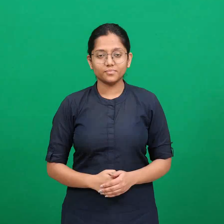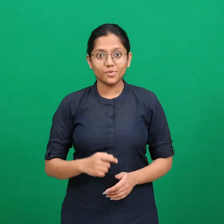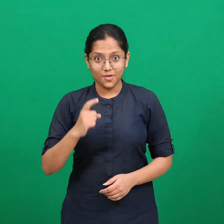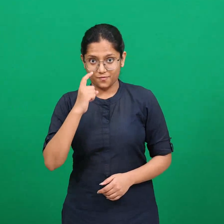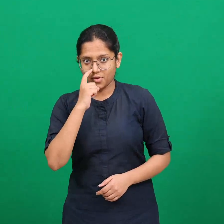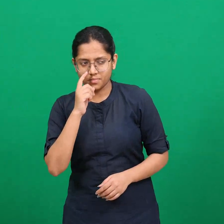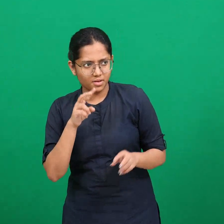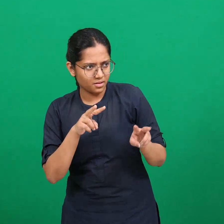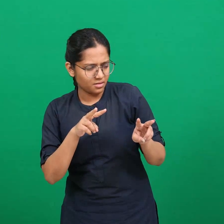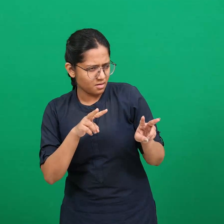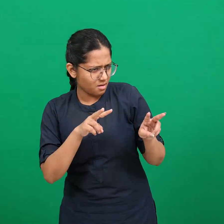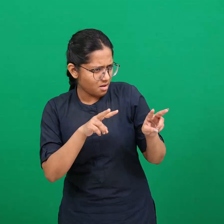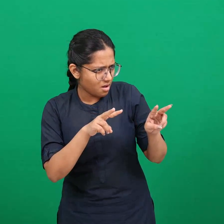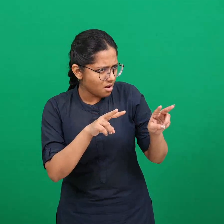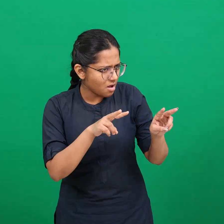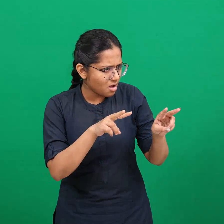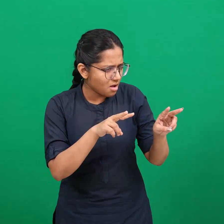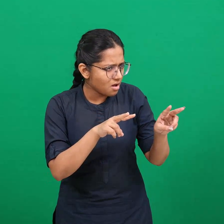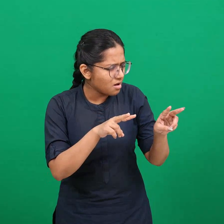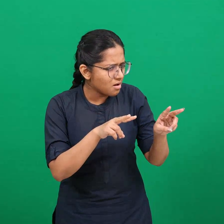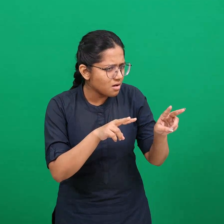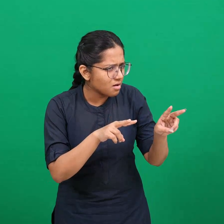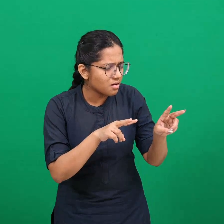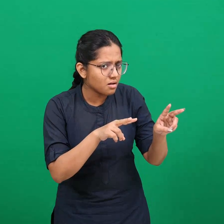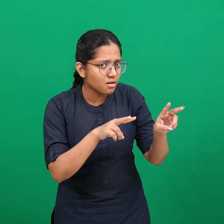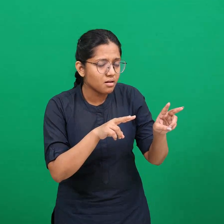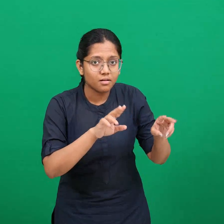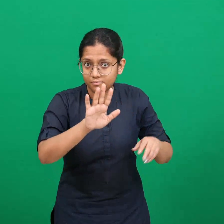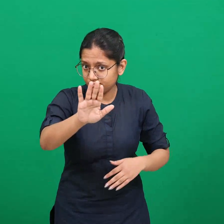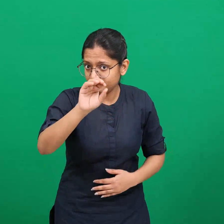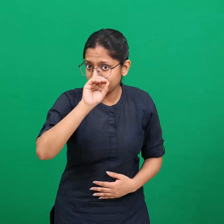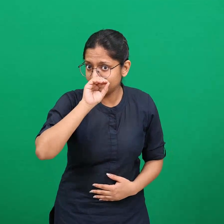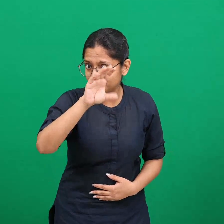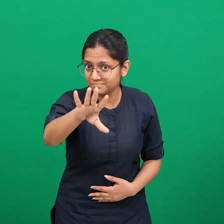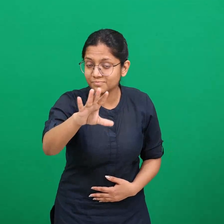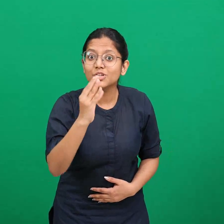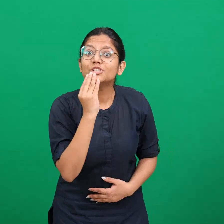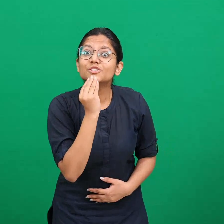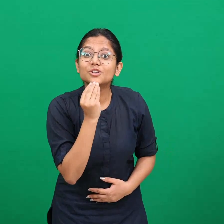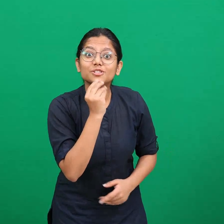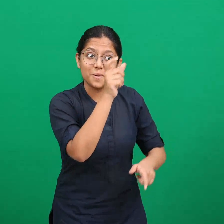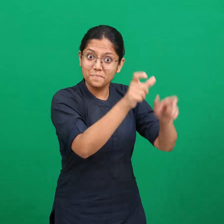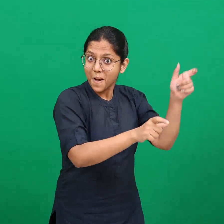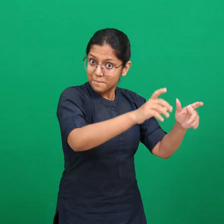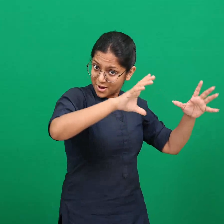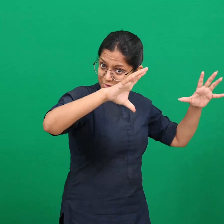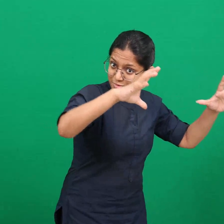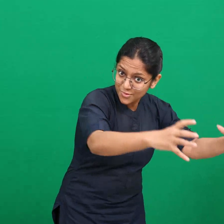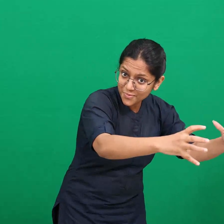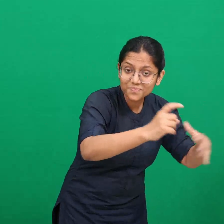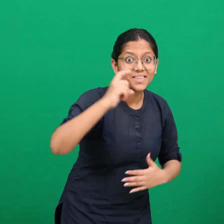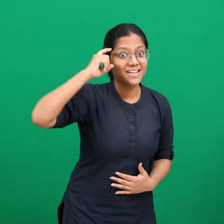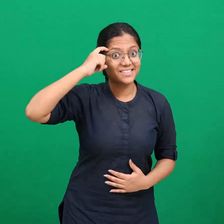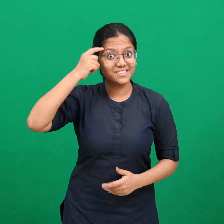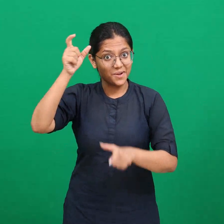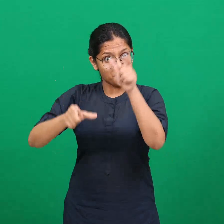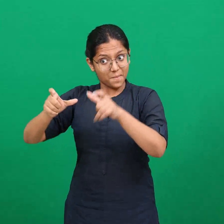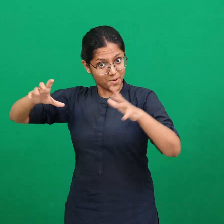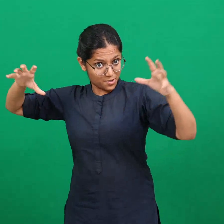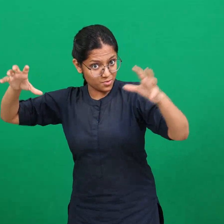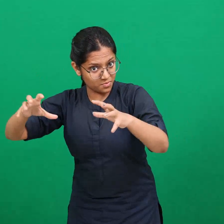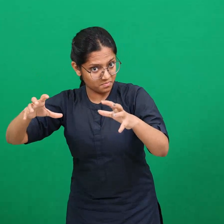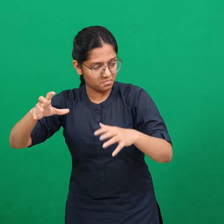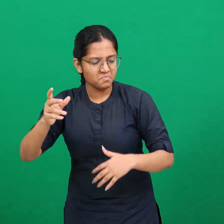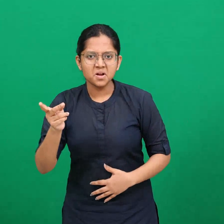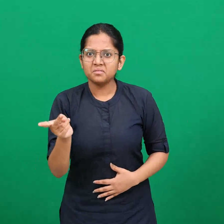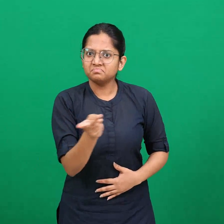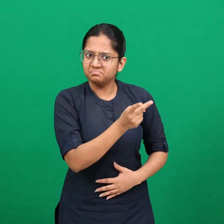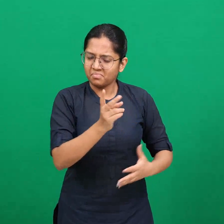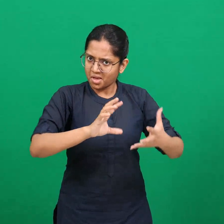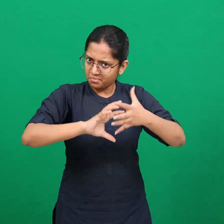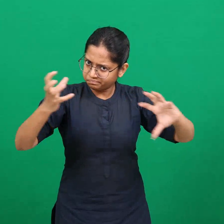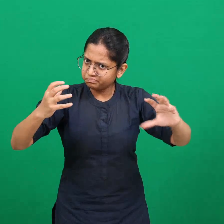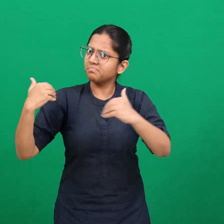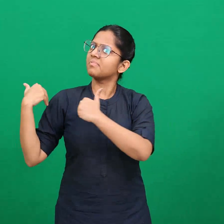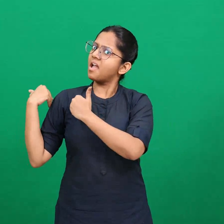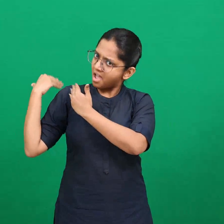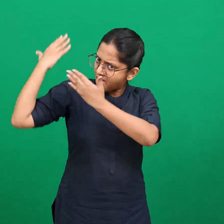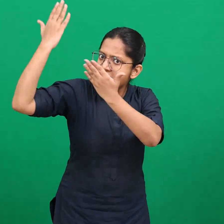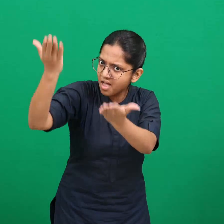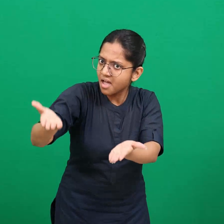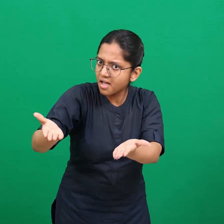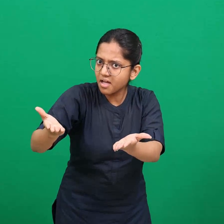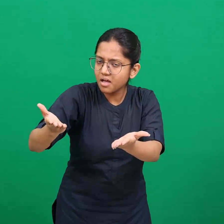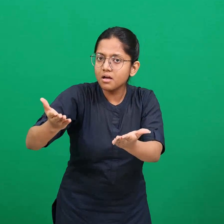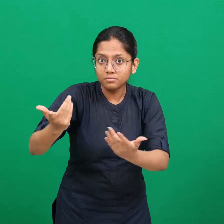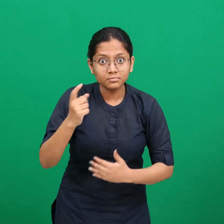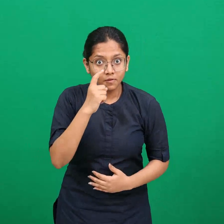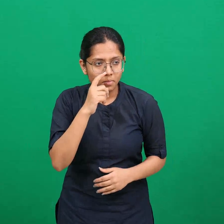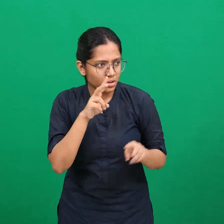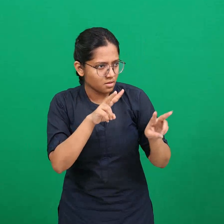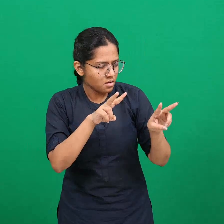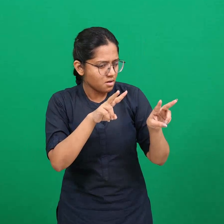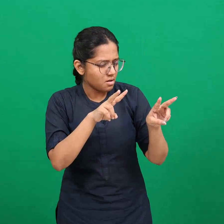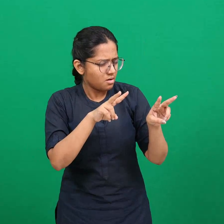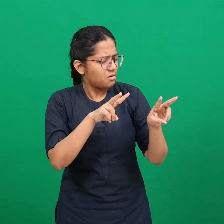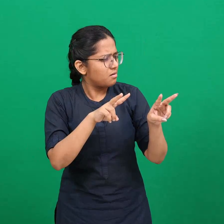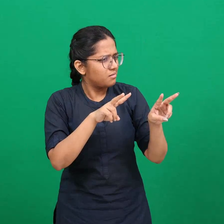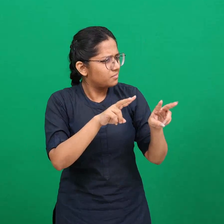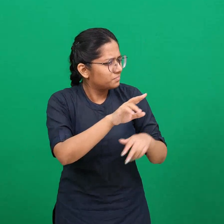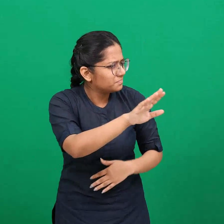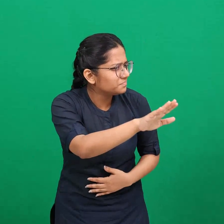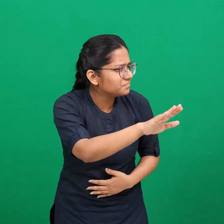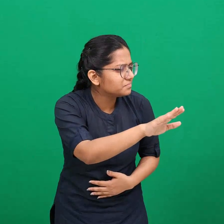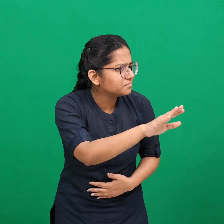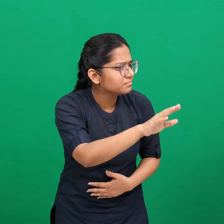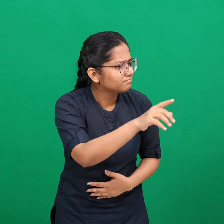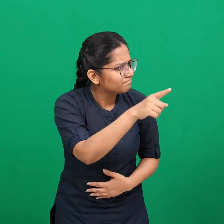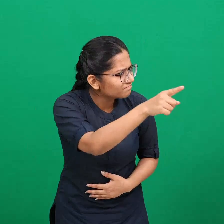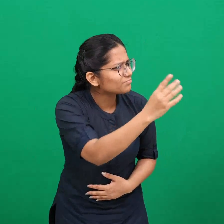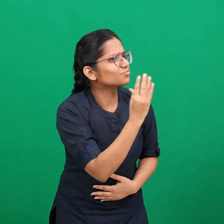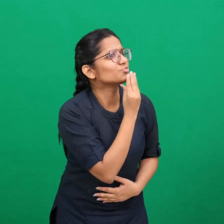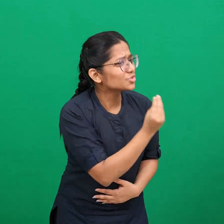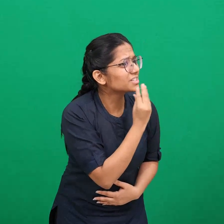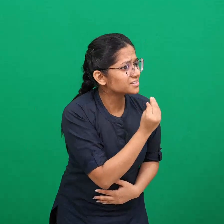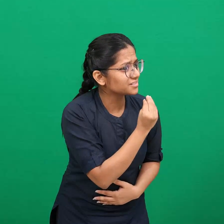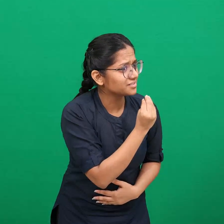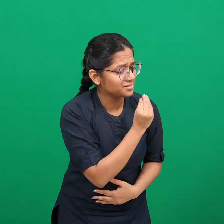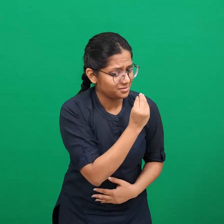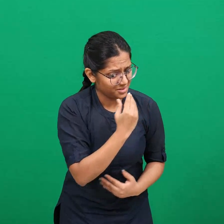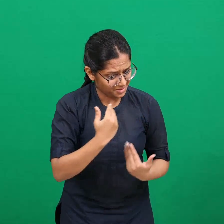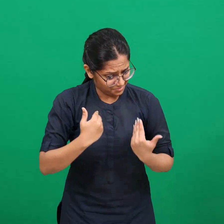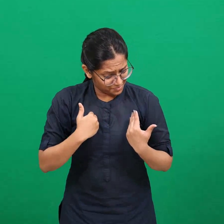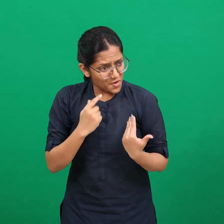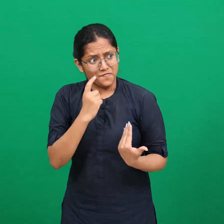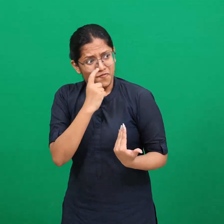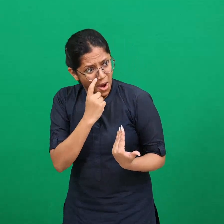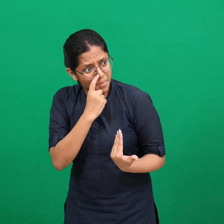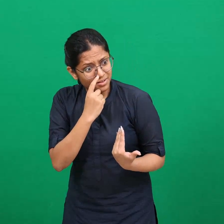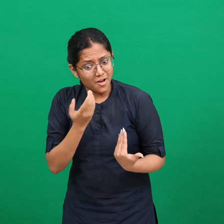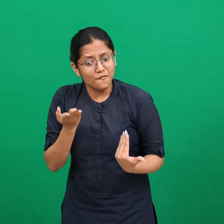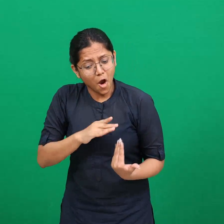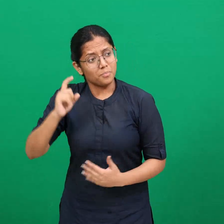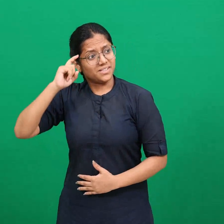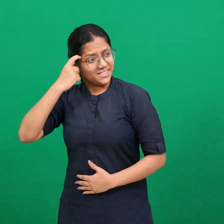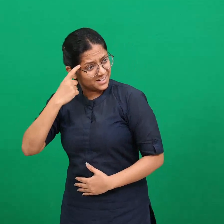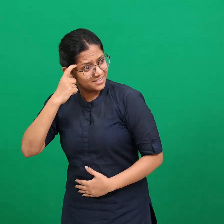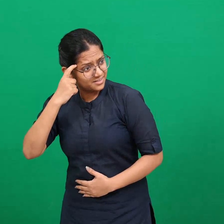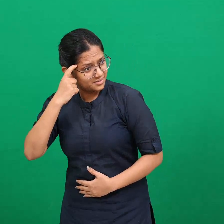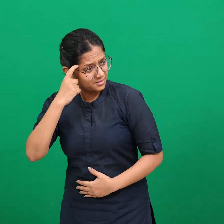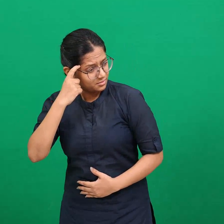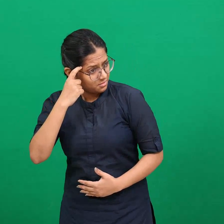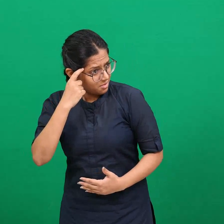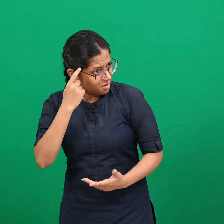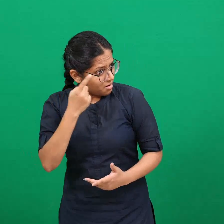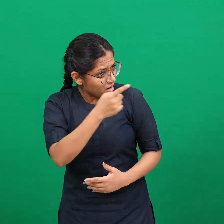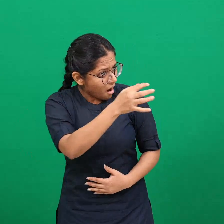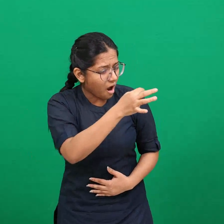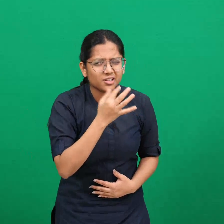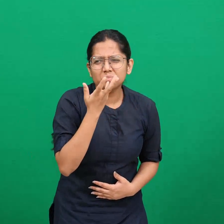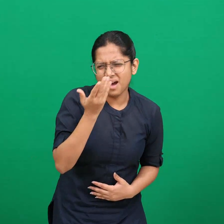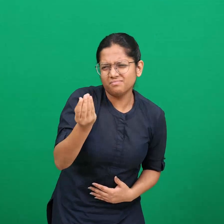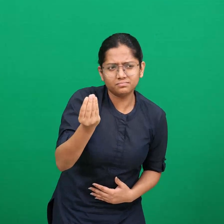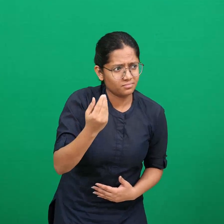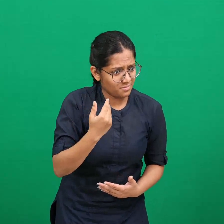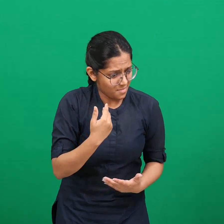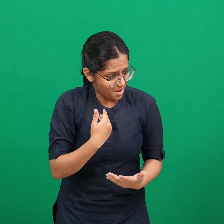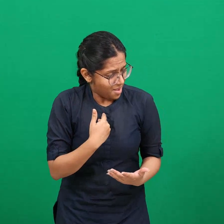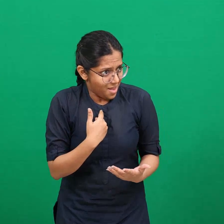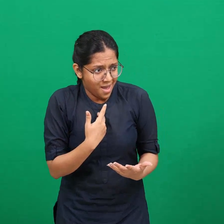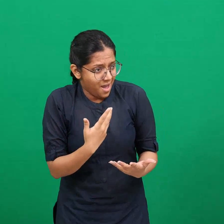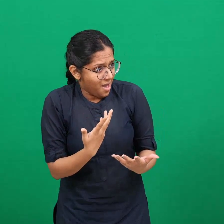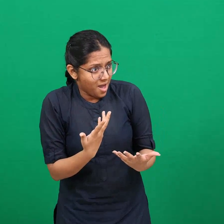"You are a Jew," said the woman. " How can You ask for a drink from me, a Samaritan woman?"